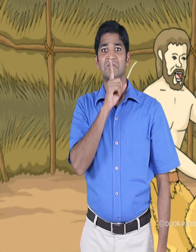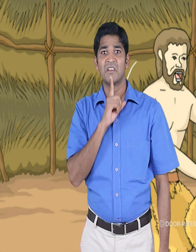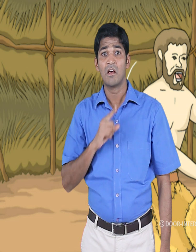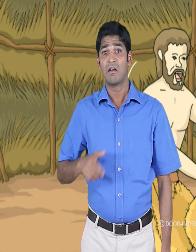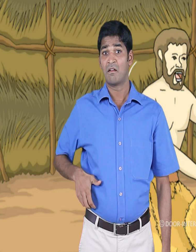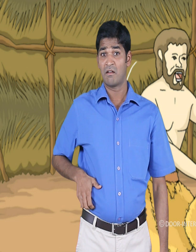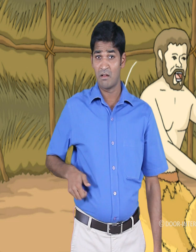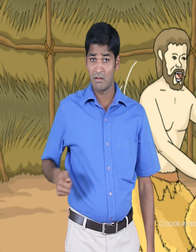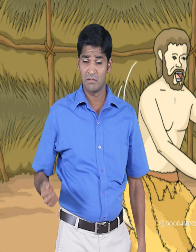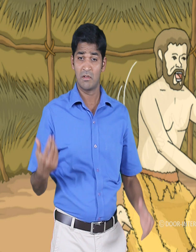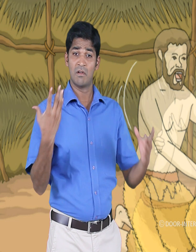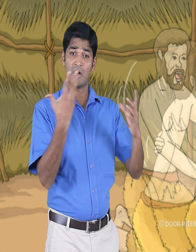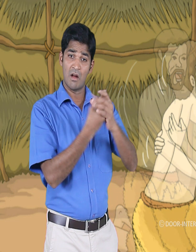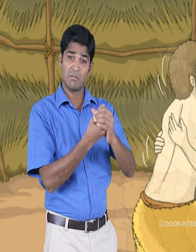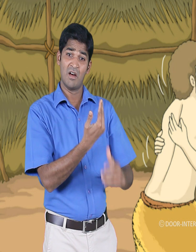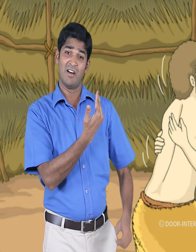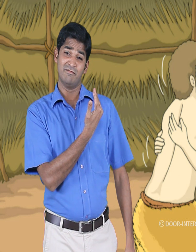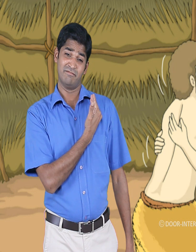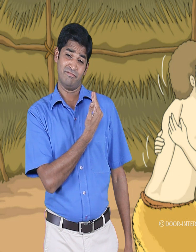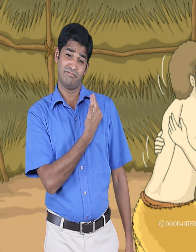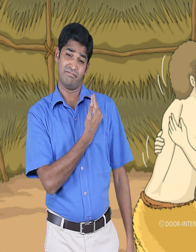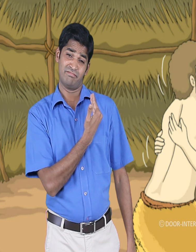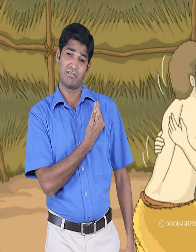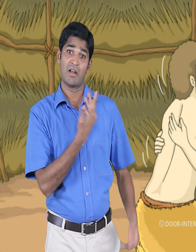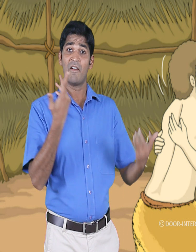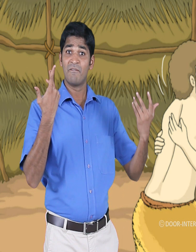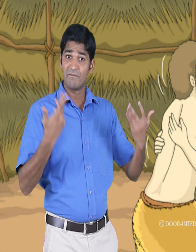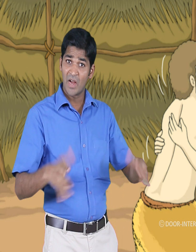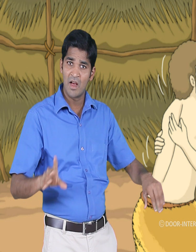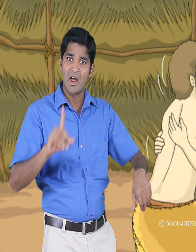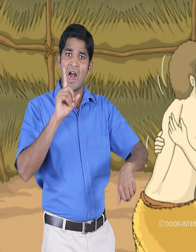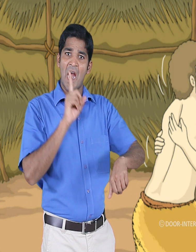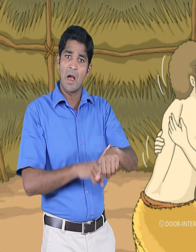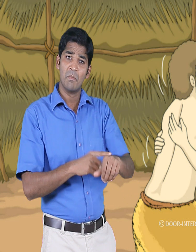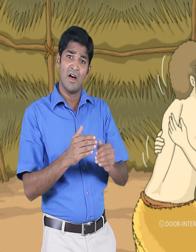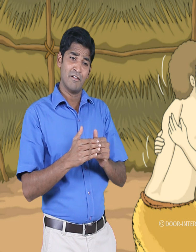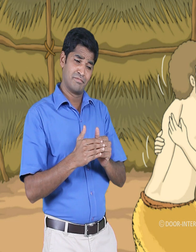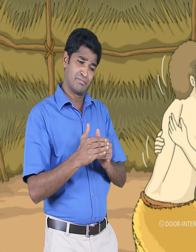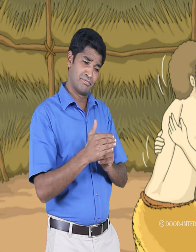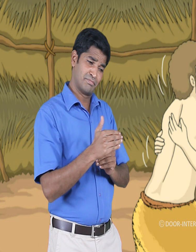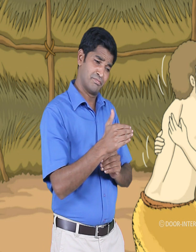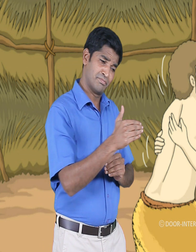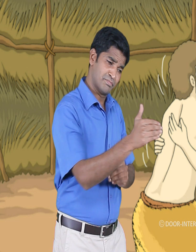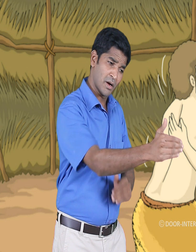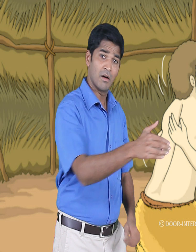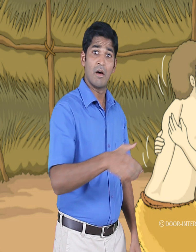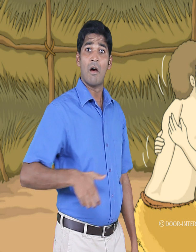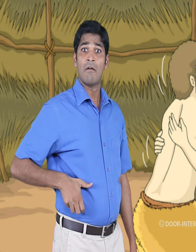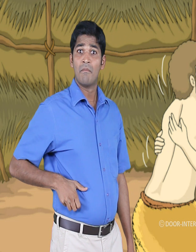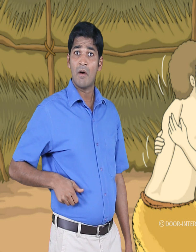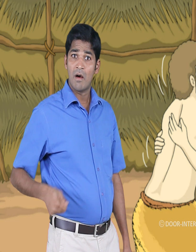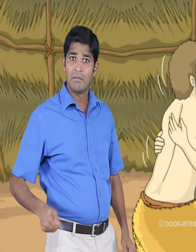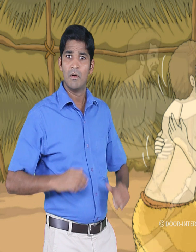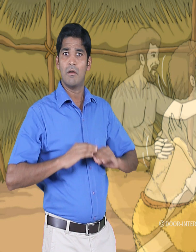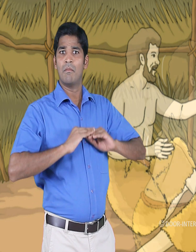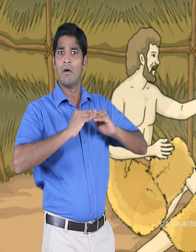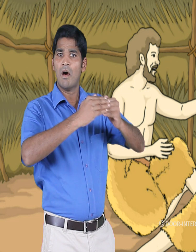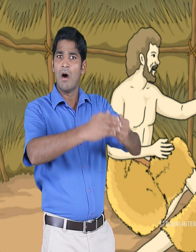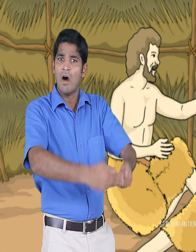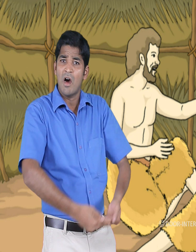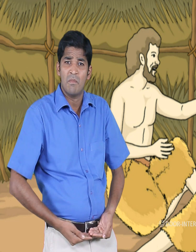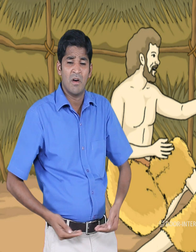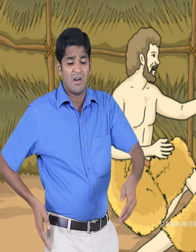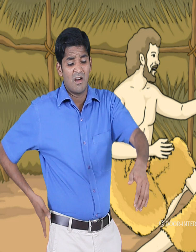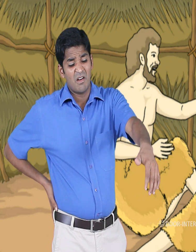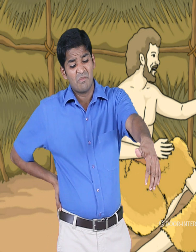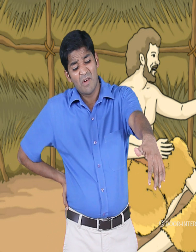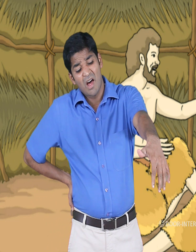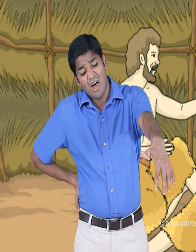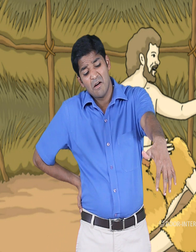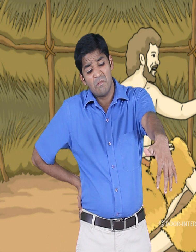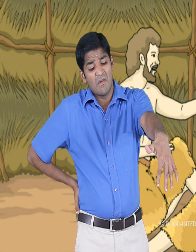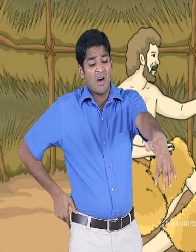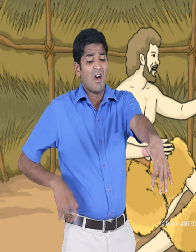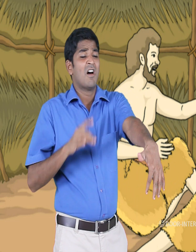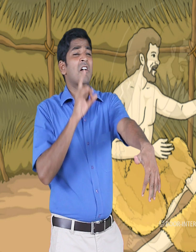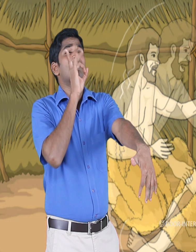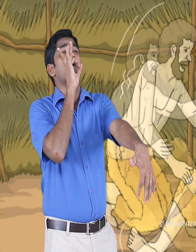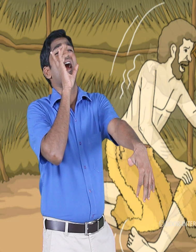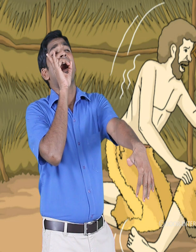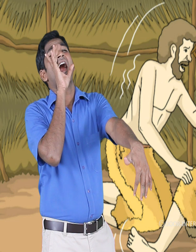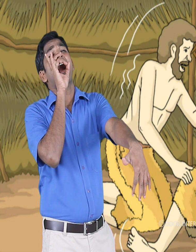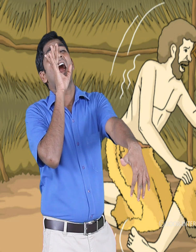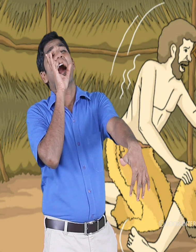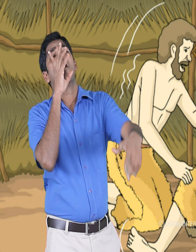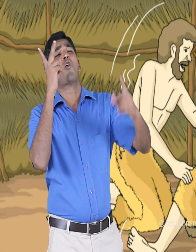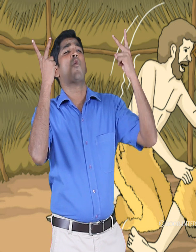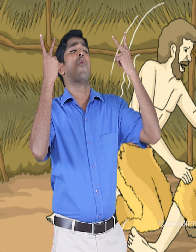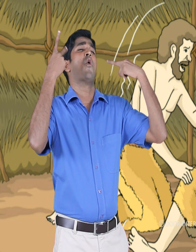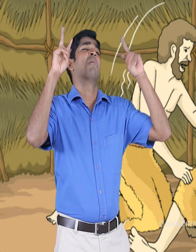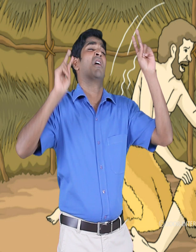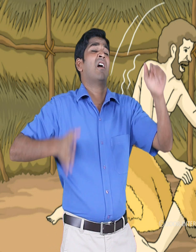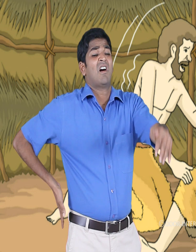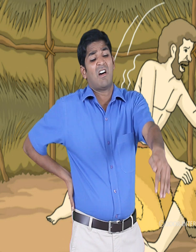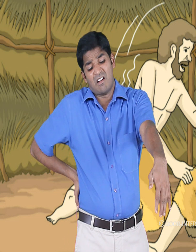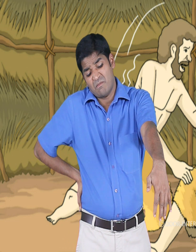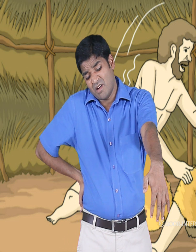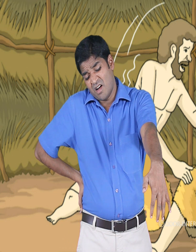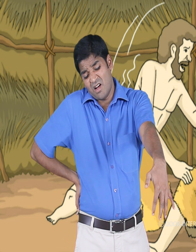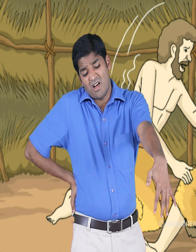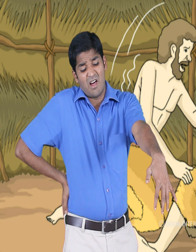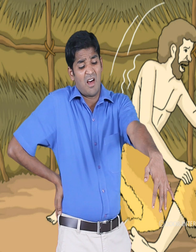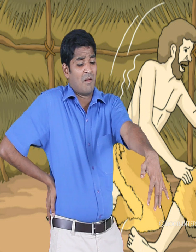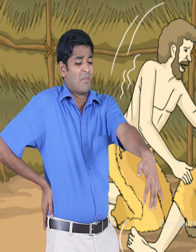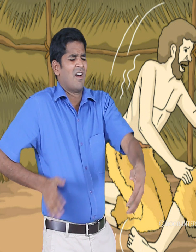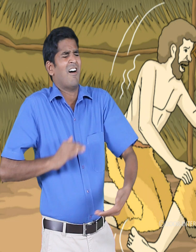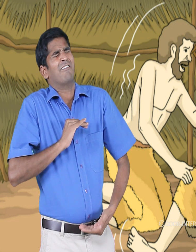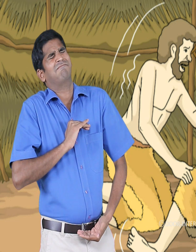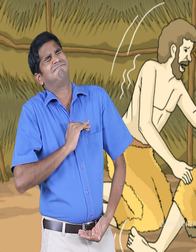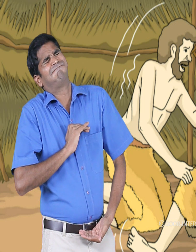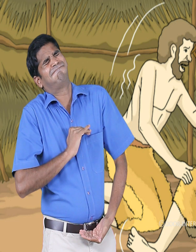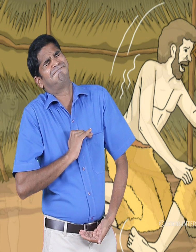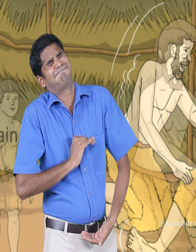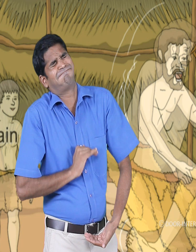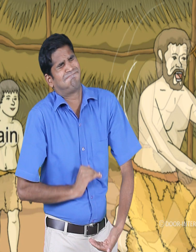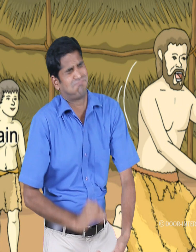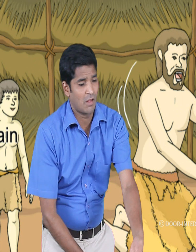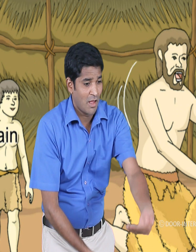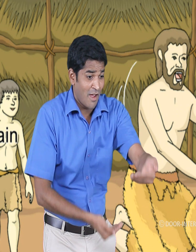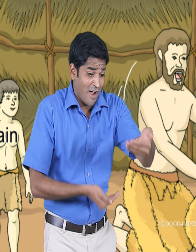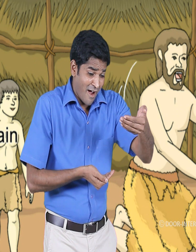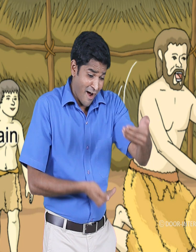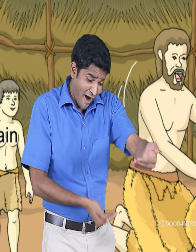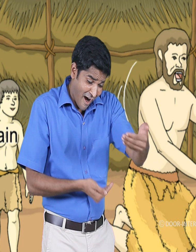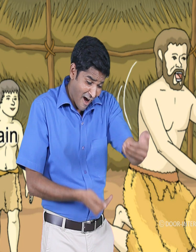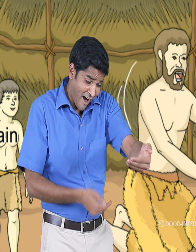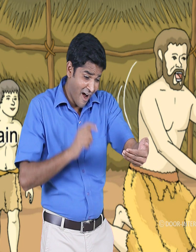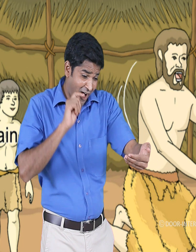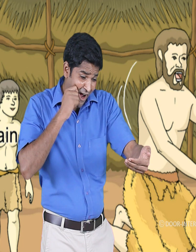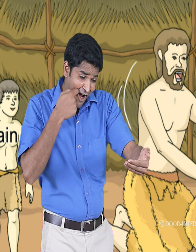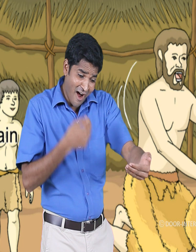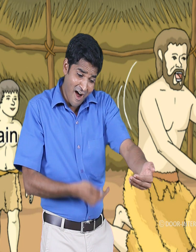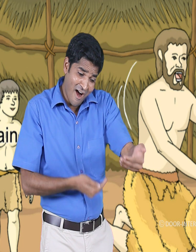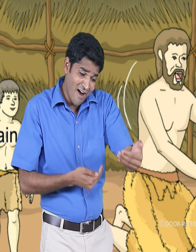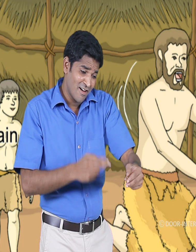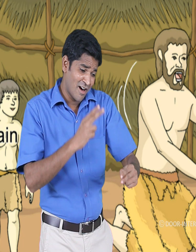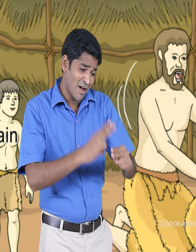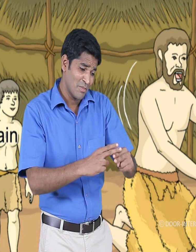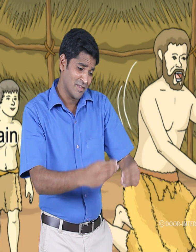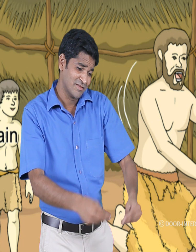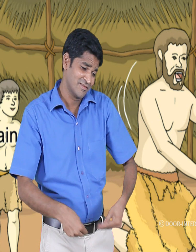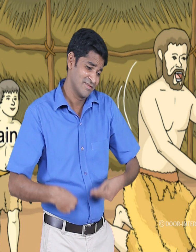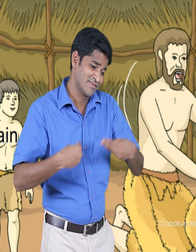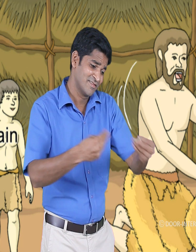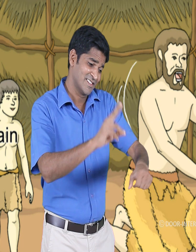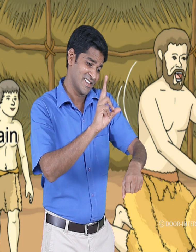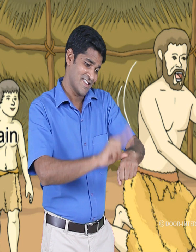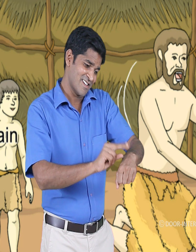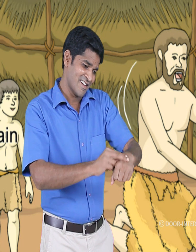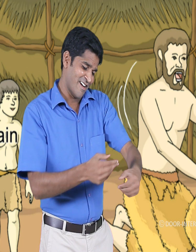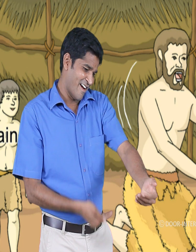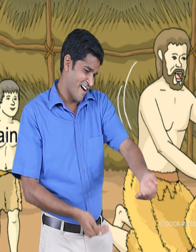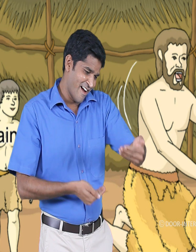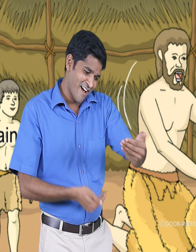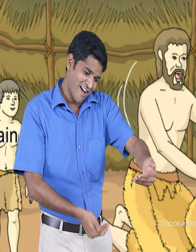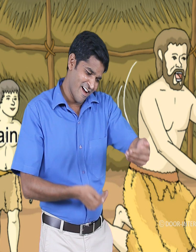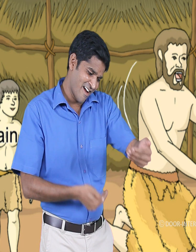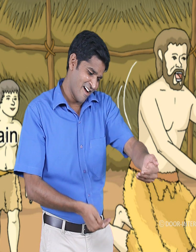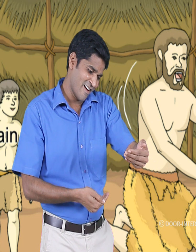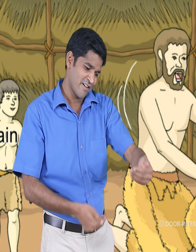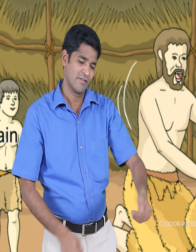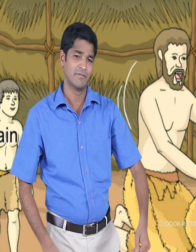Later she gave birth to Cain’s brother Abel.